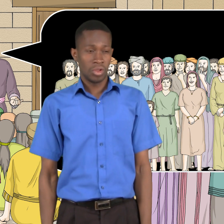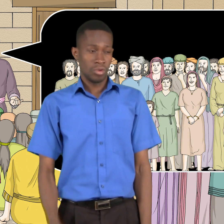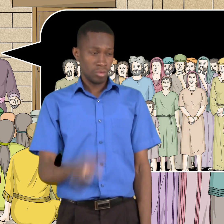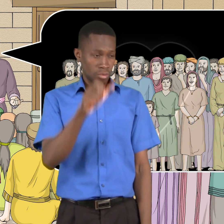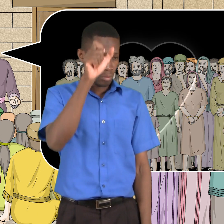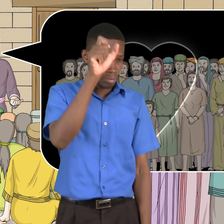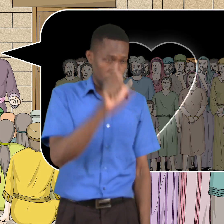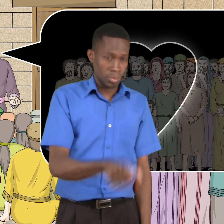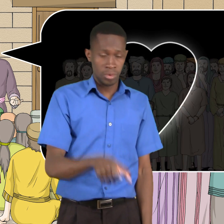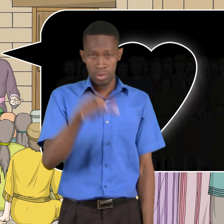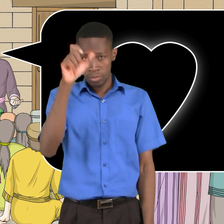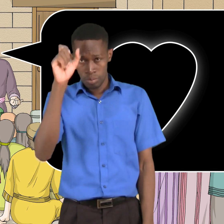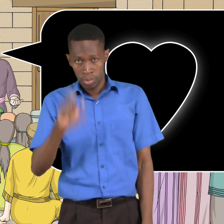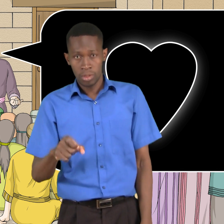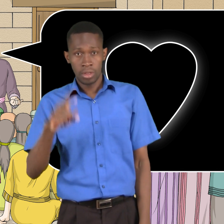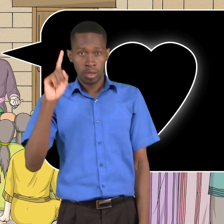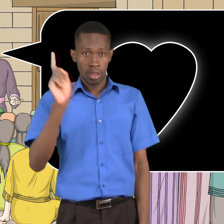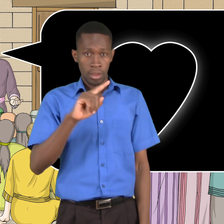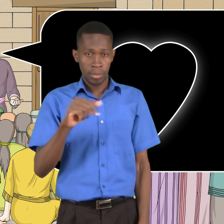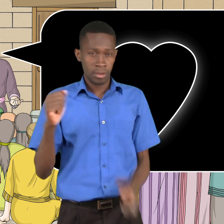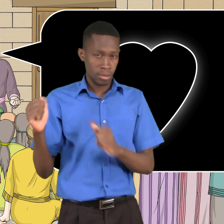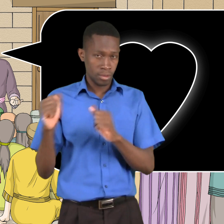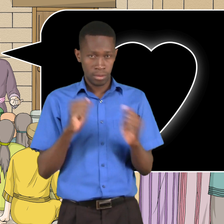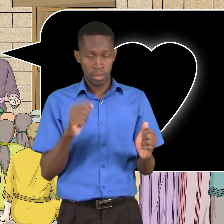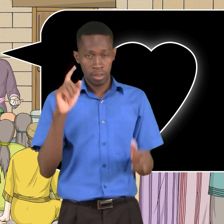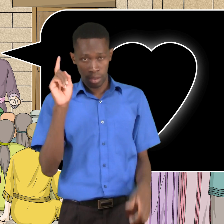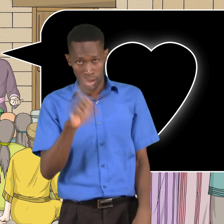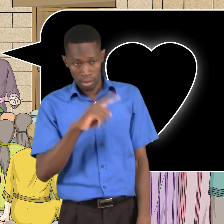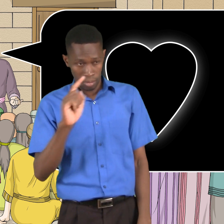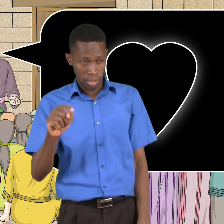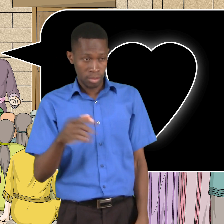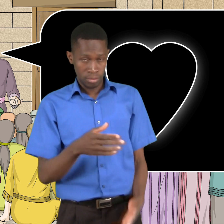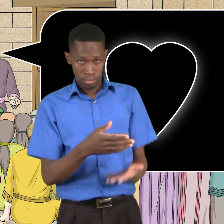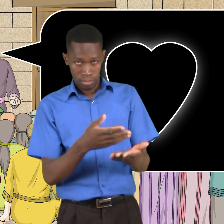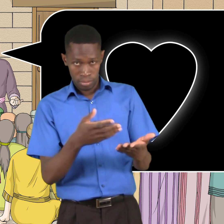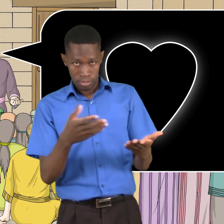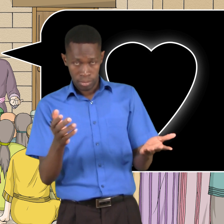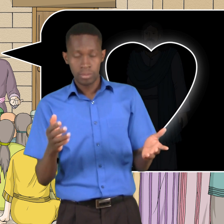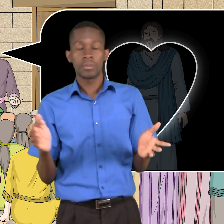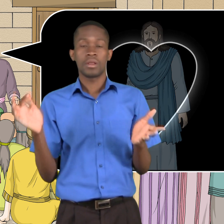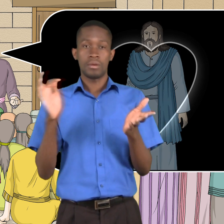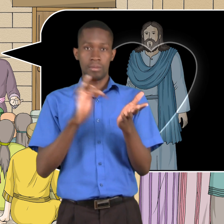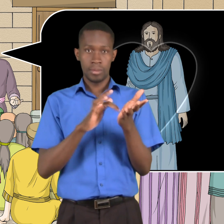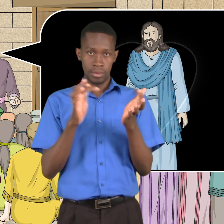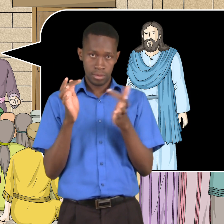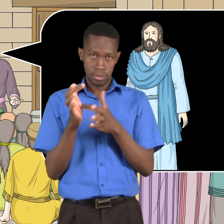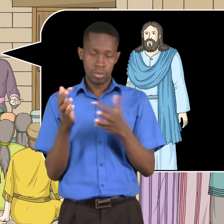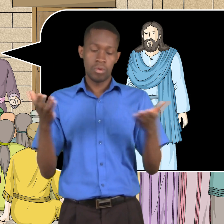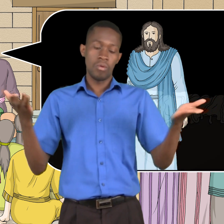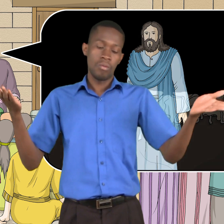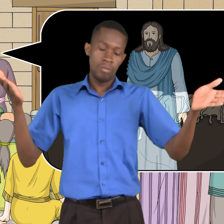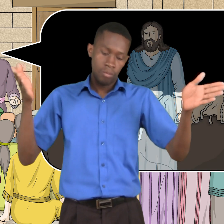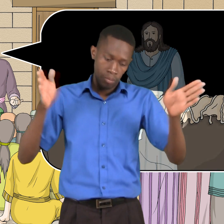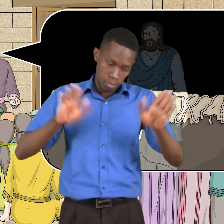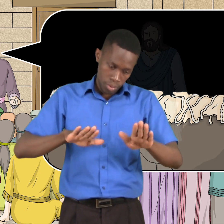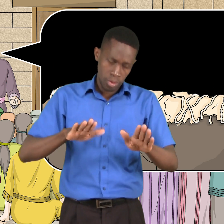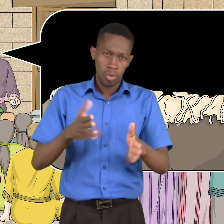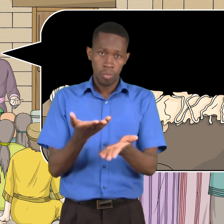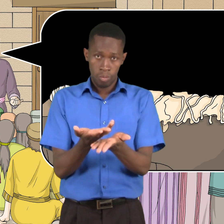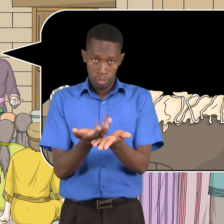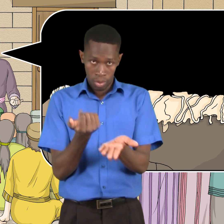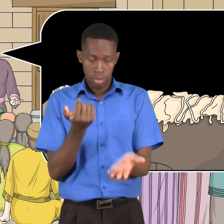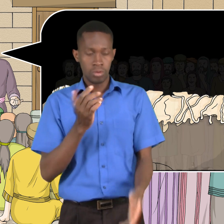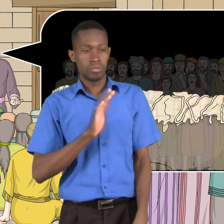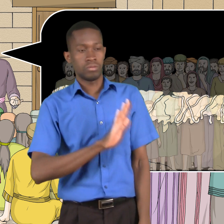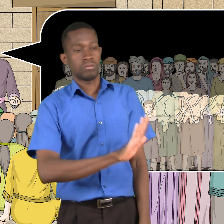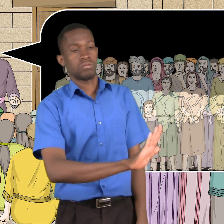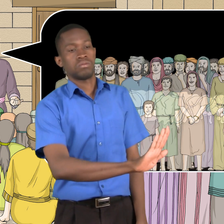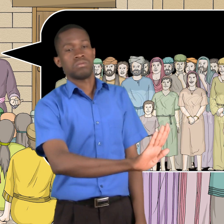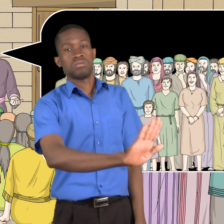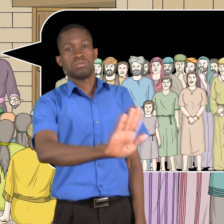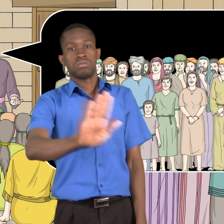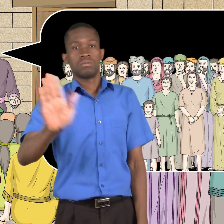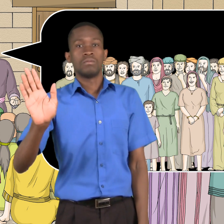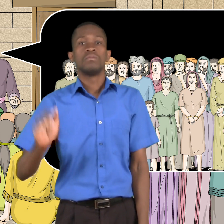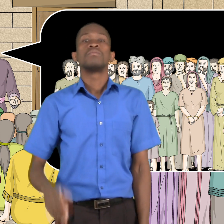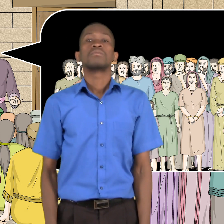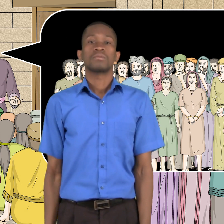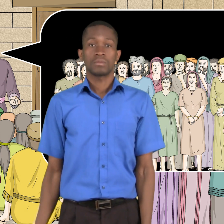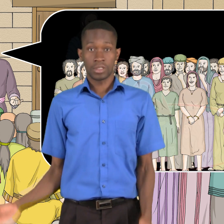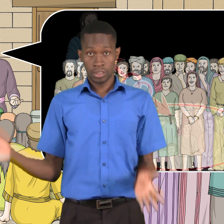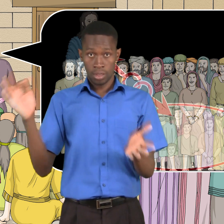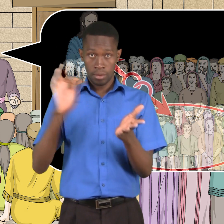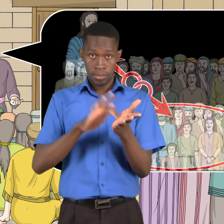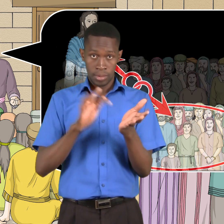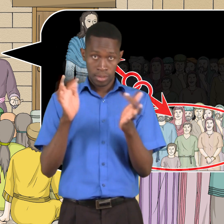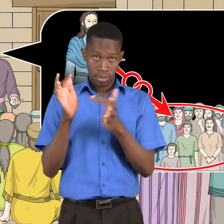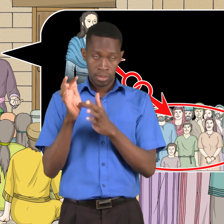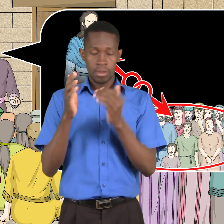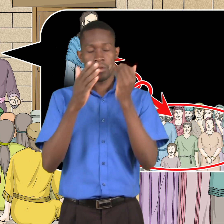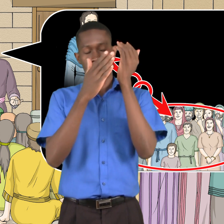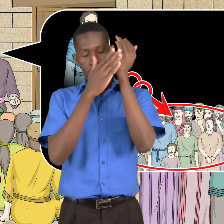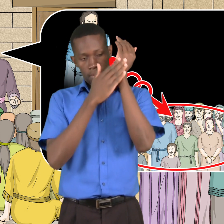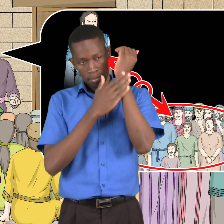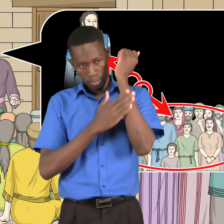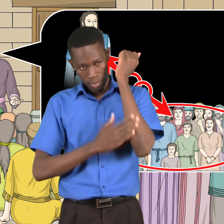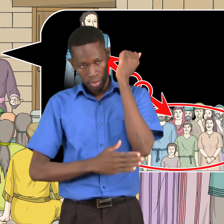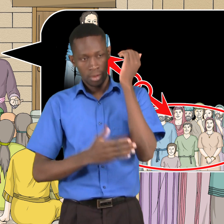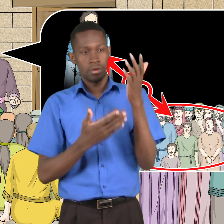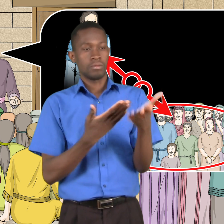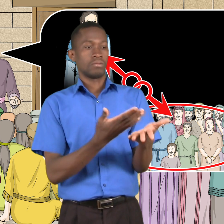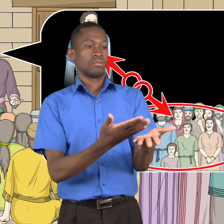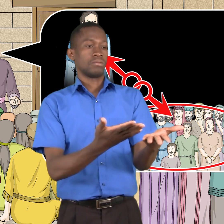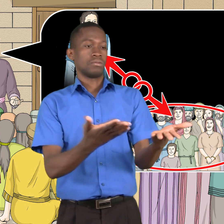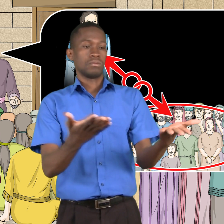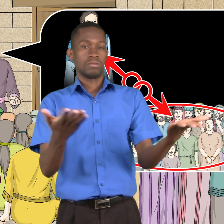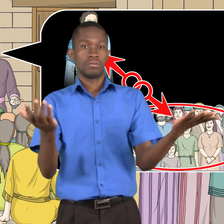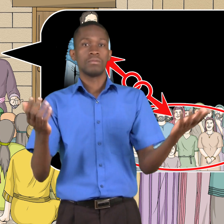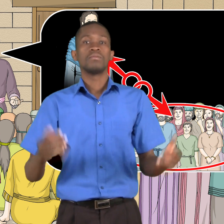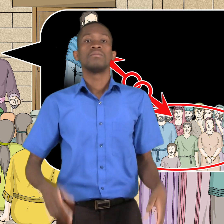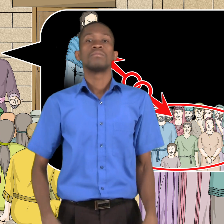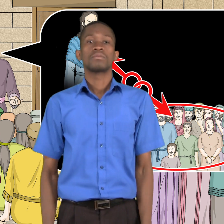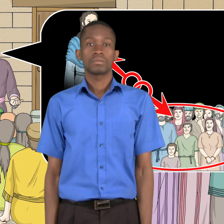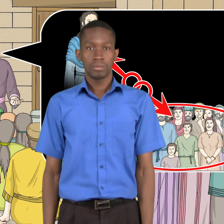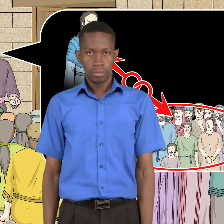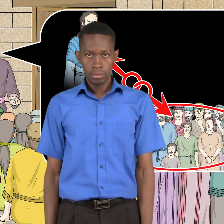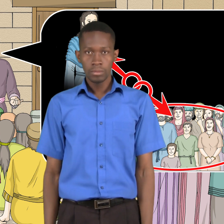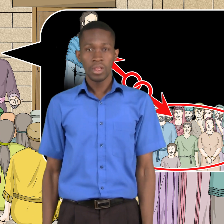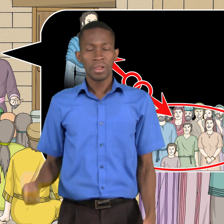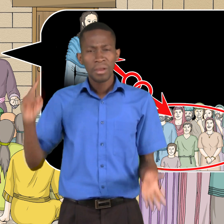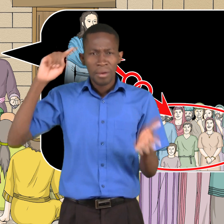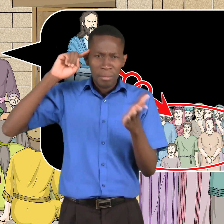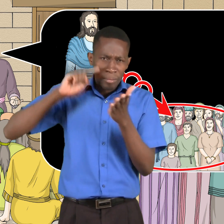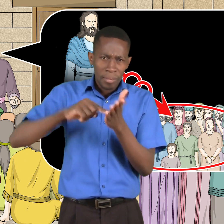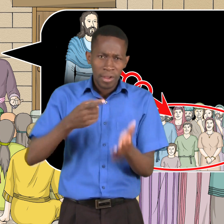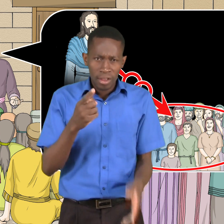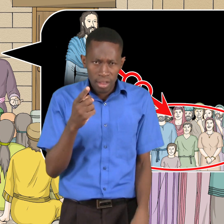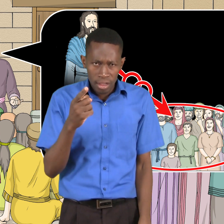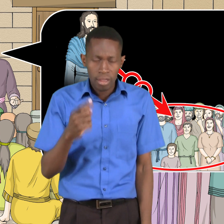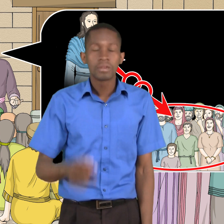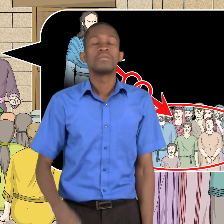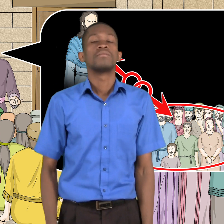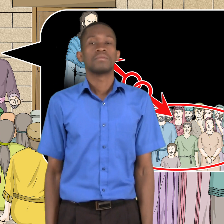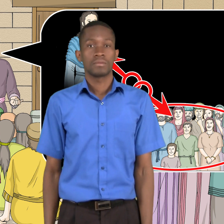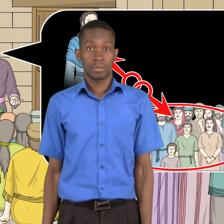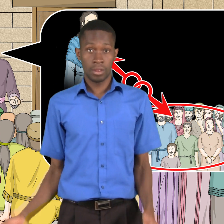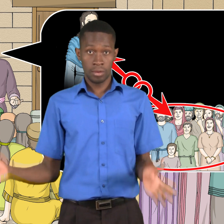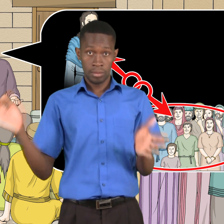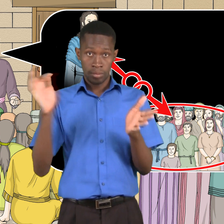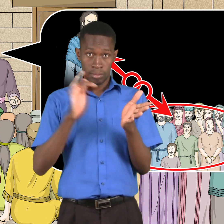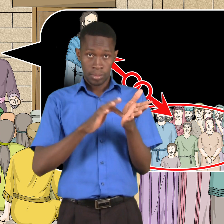You are not your own;